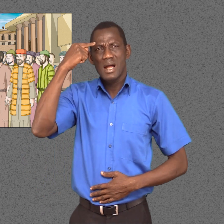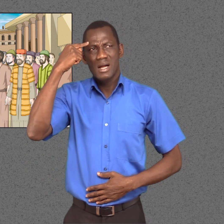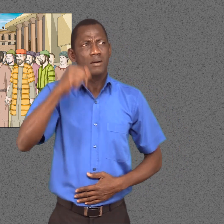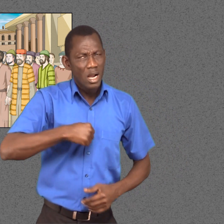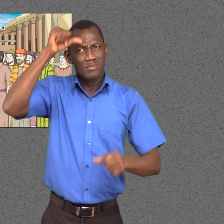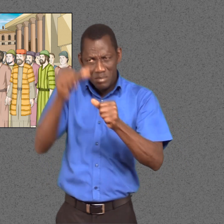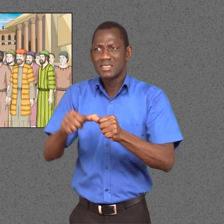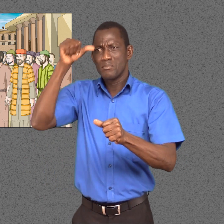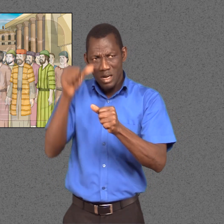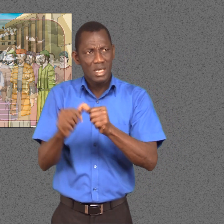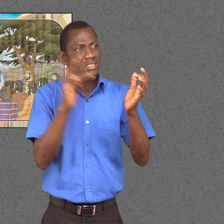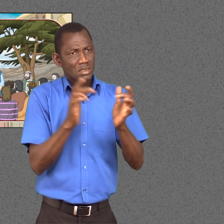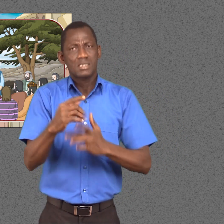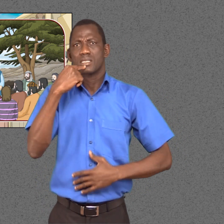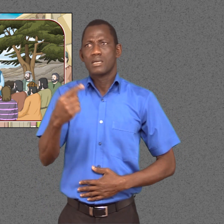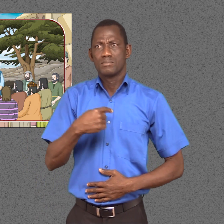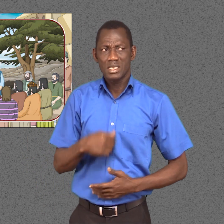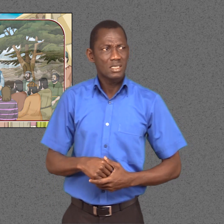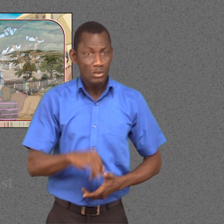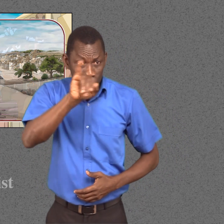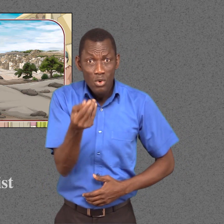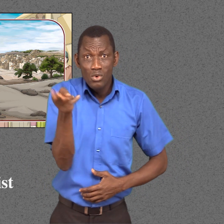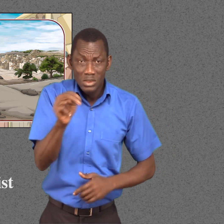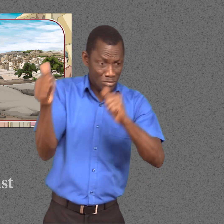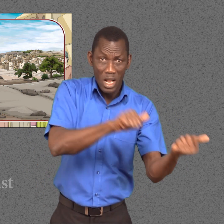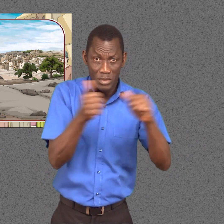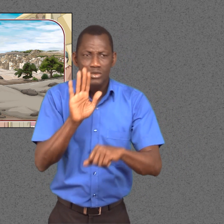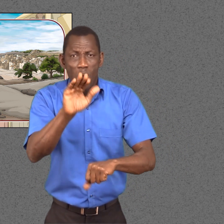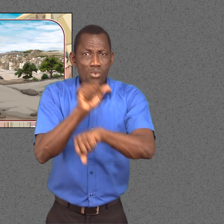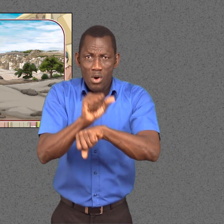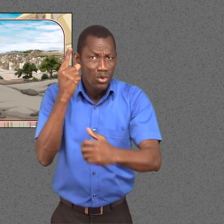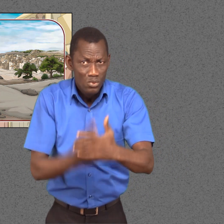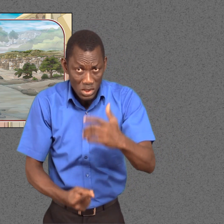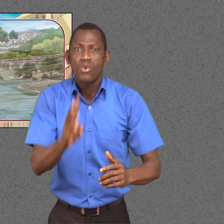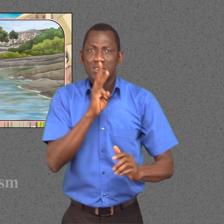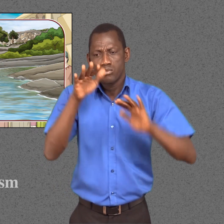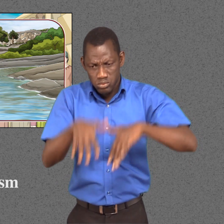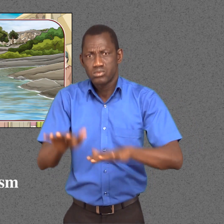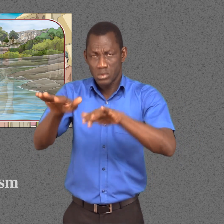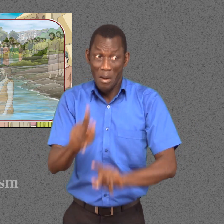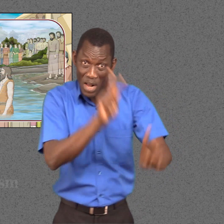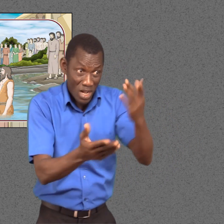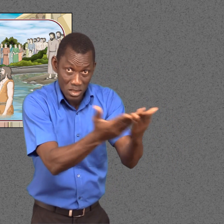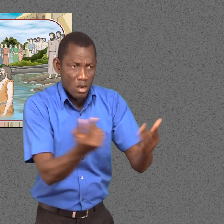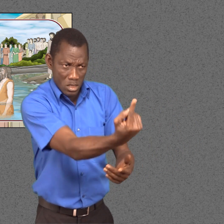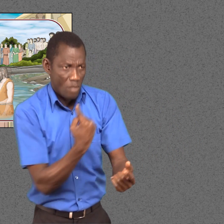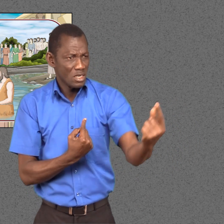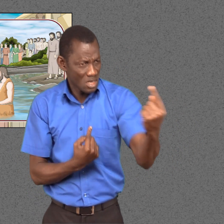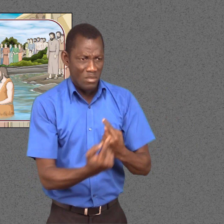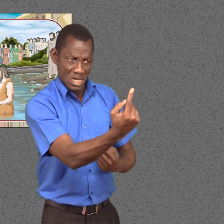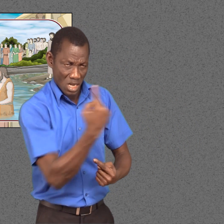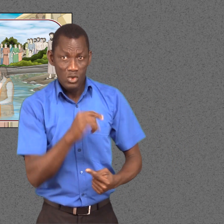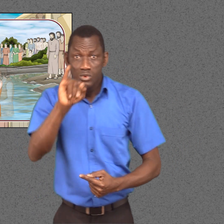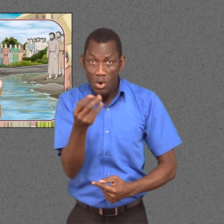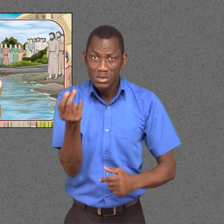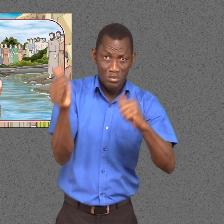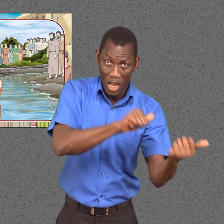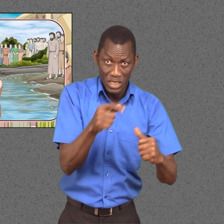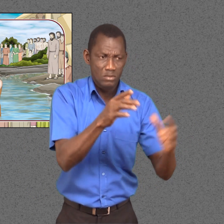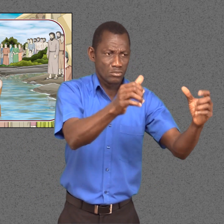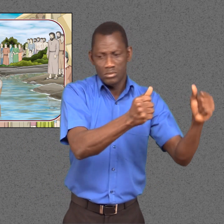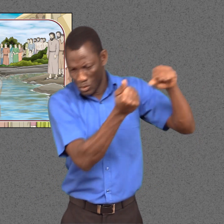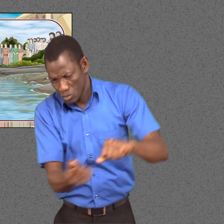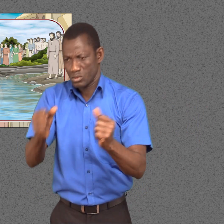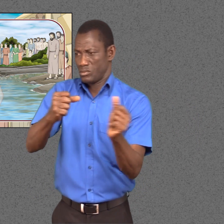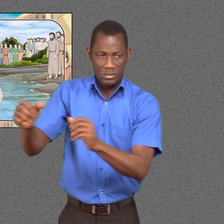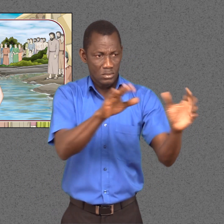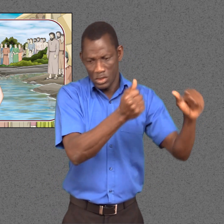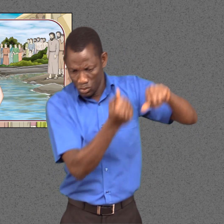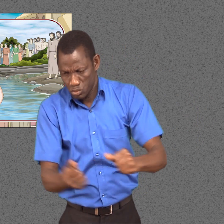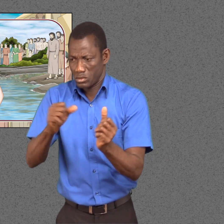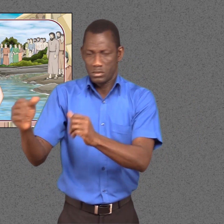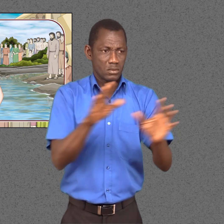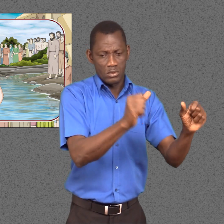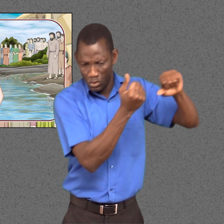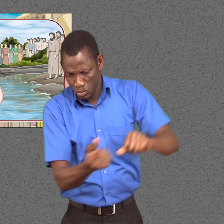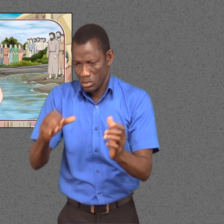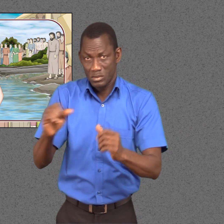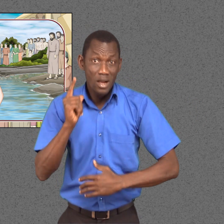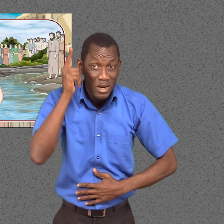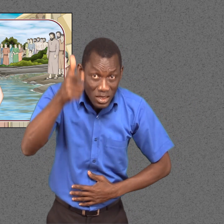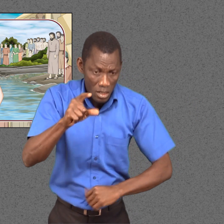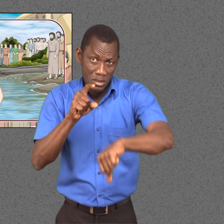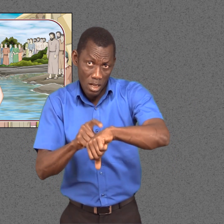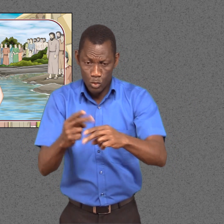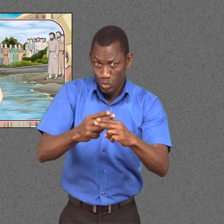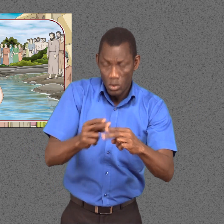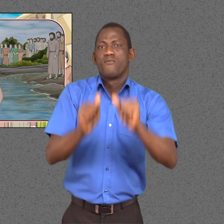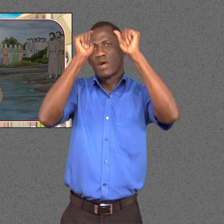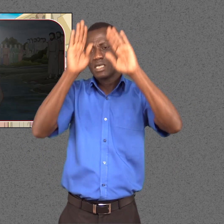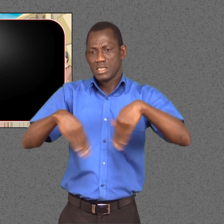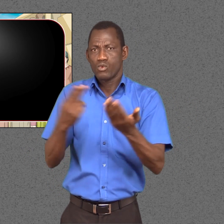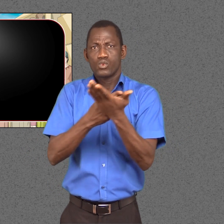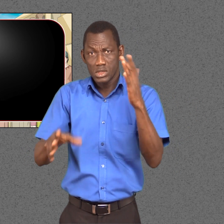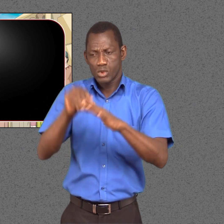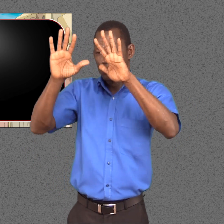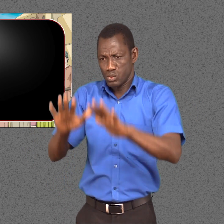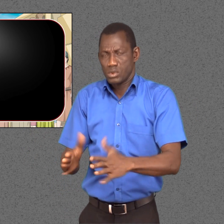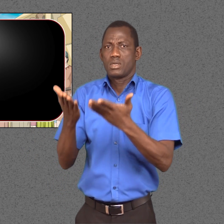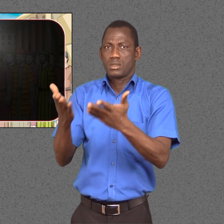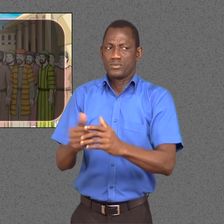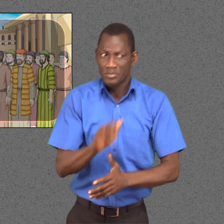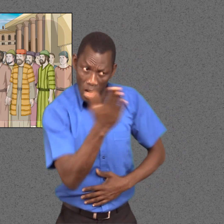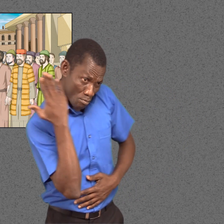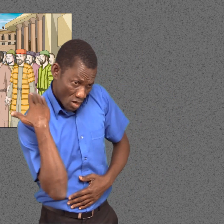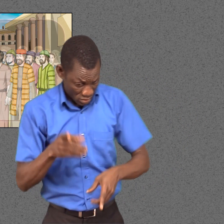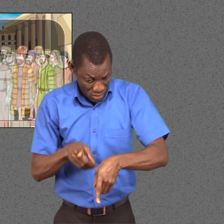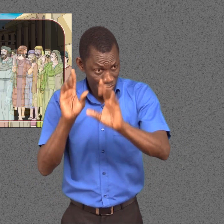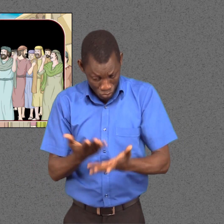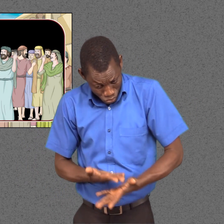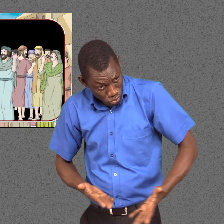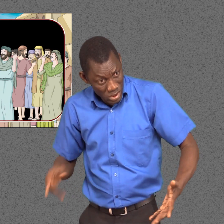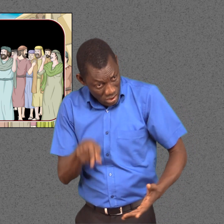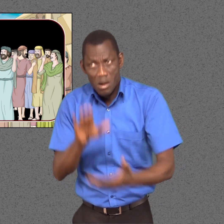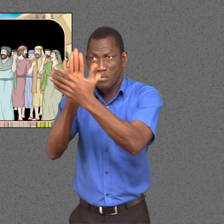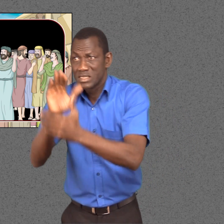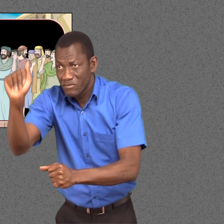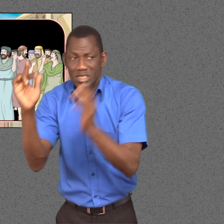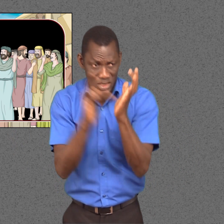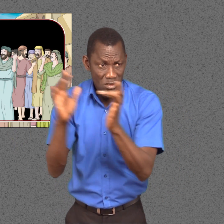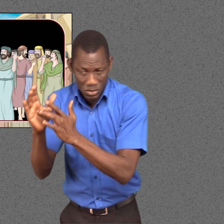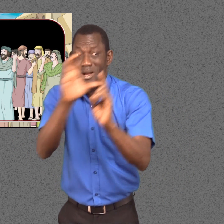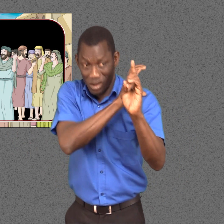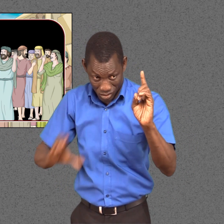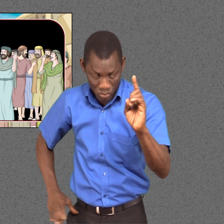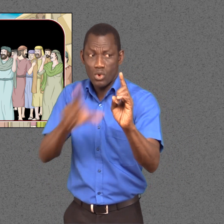Then I remembered the word of the Lord, as He used to say, ‘John baptized with water, but you will be baptized with the Holy Spirit.’